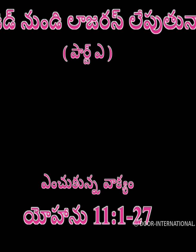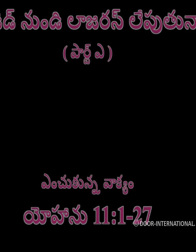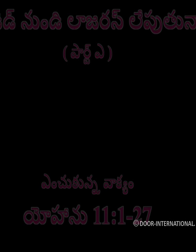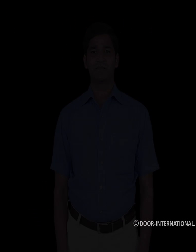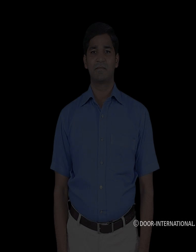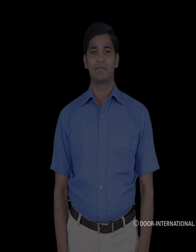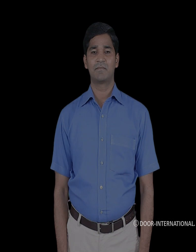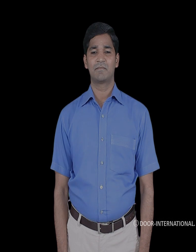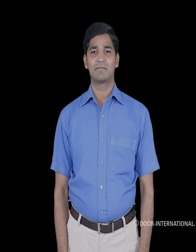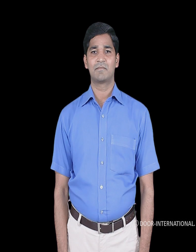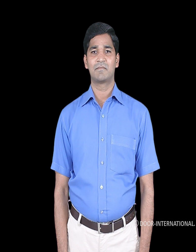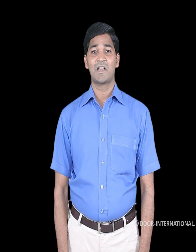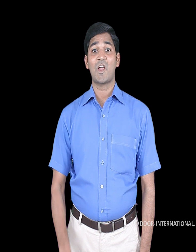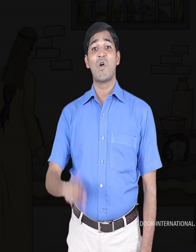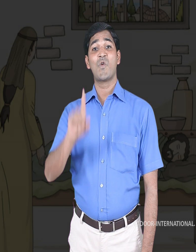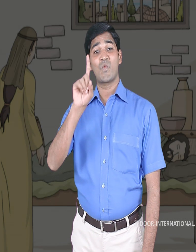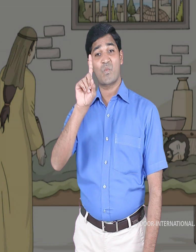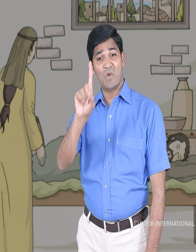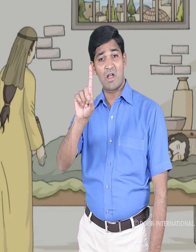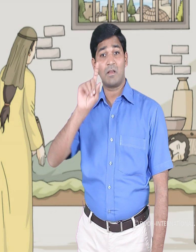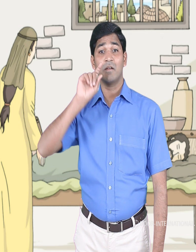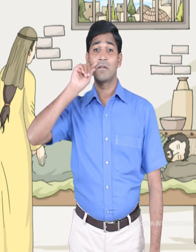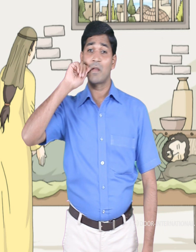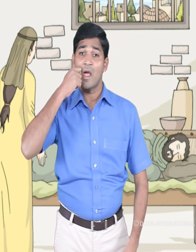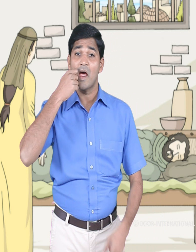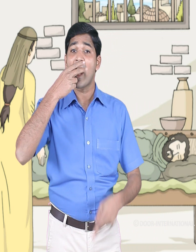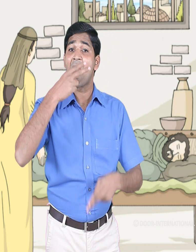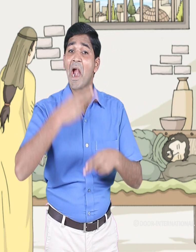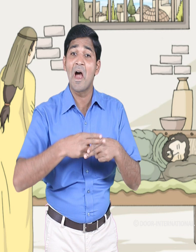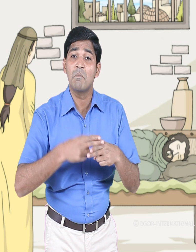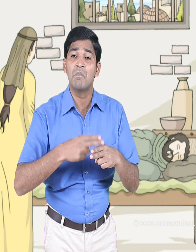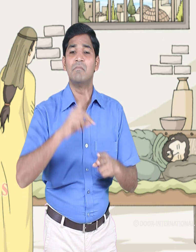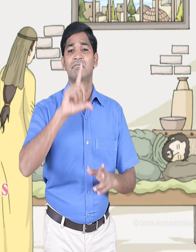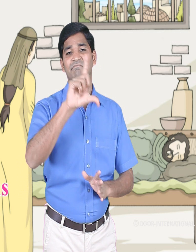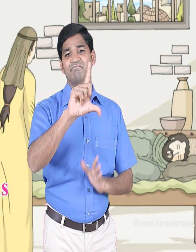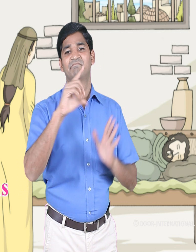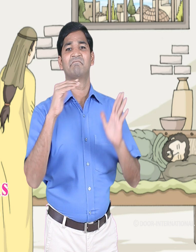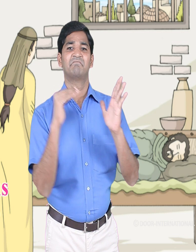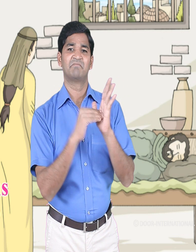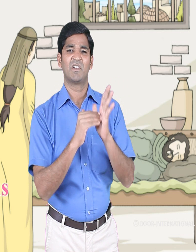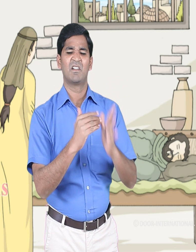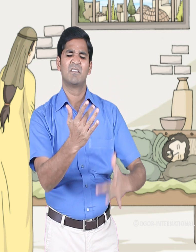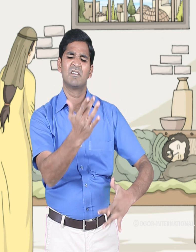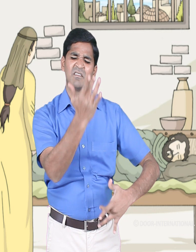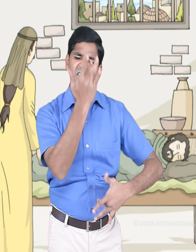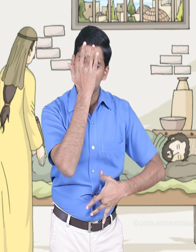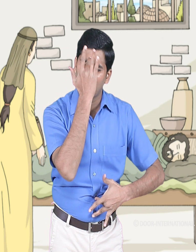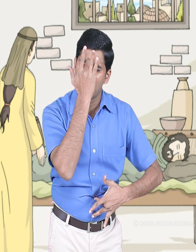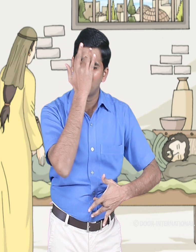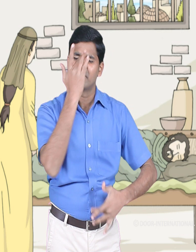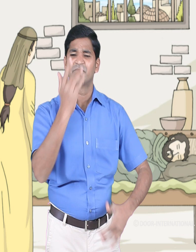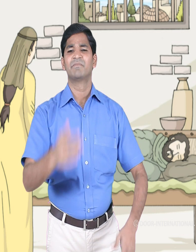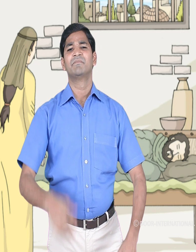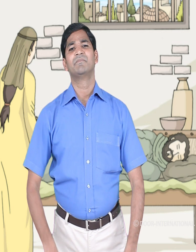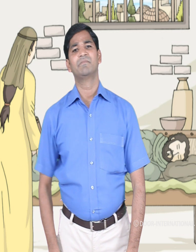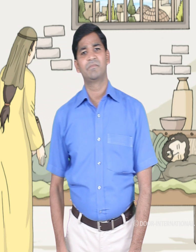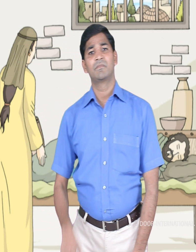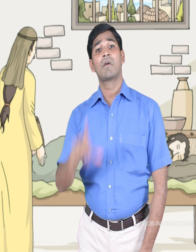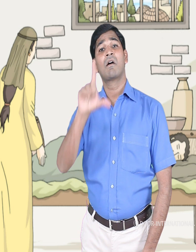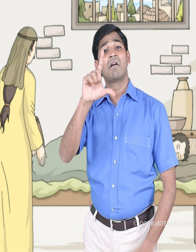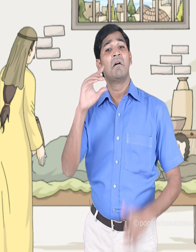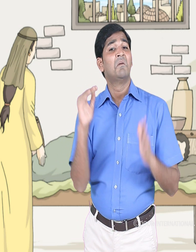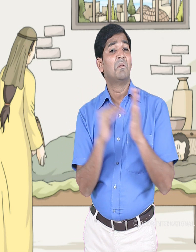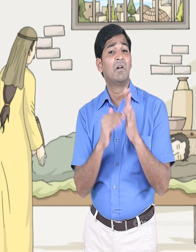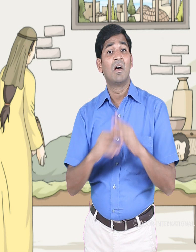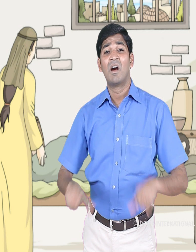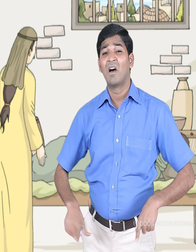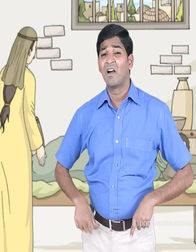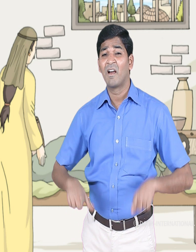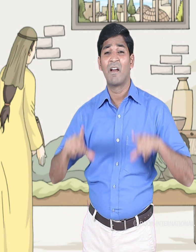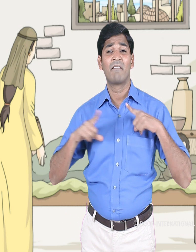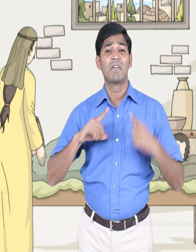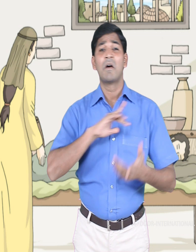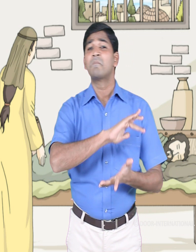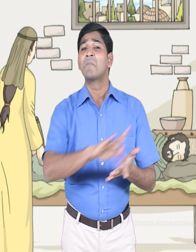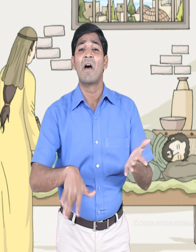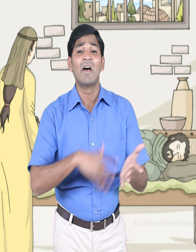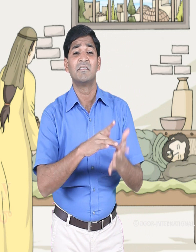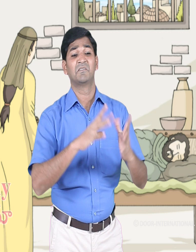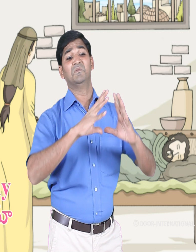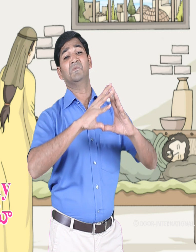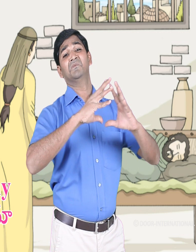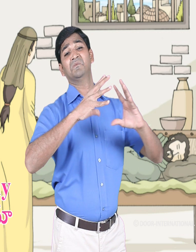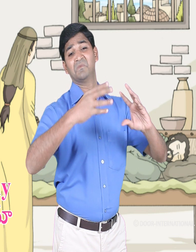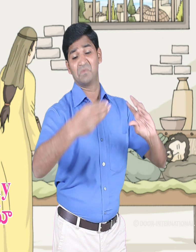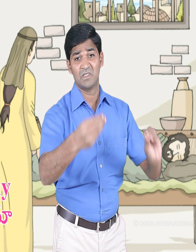At this time a man named Lazarus was sick.